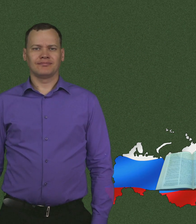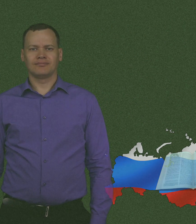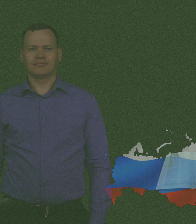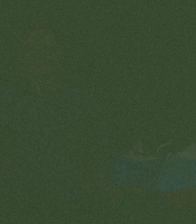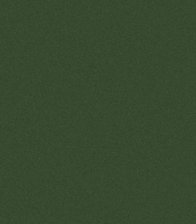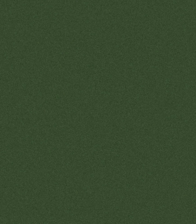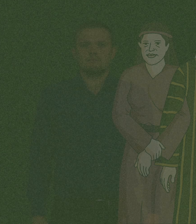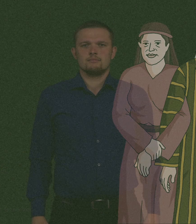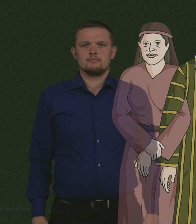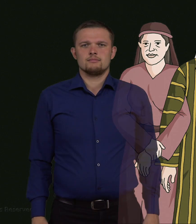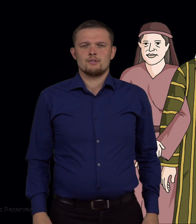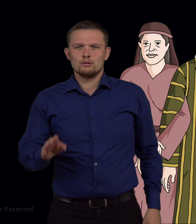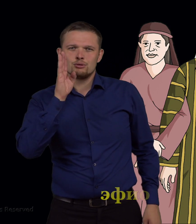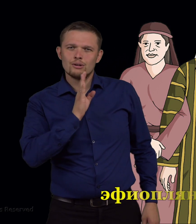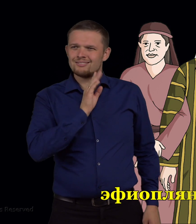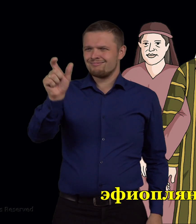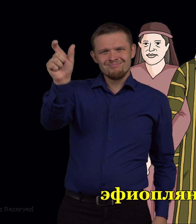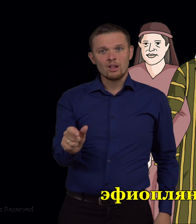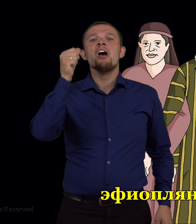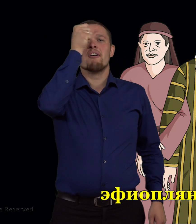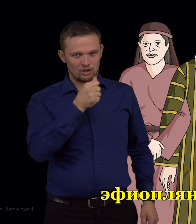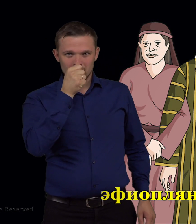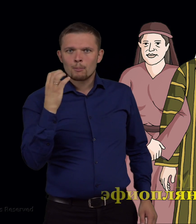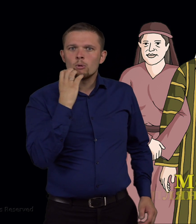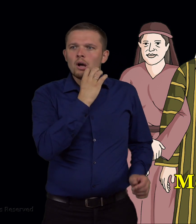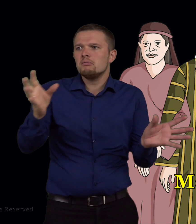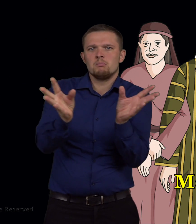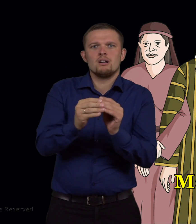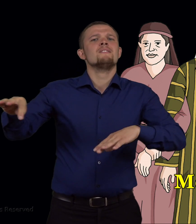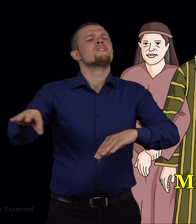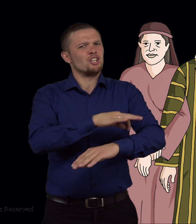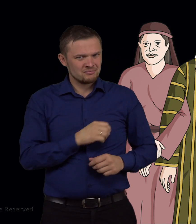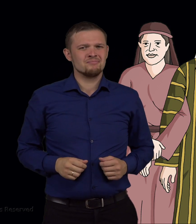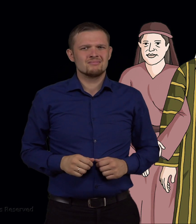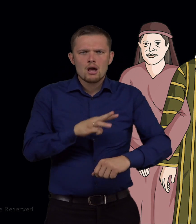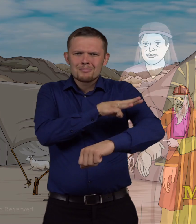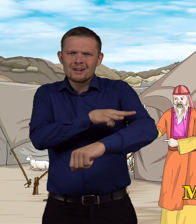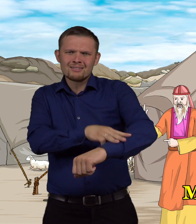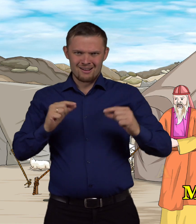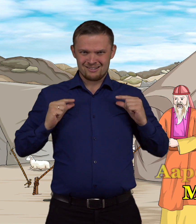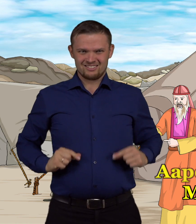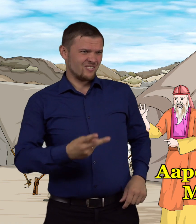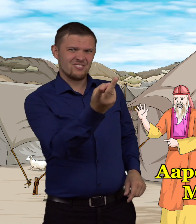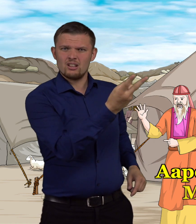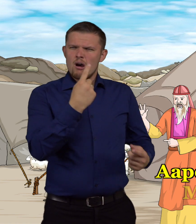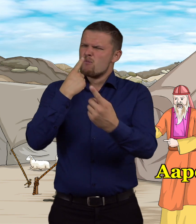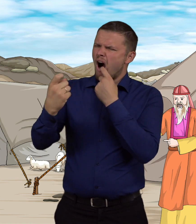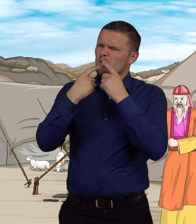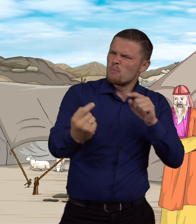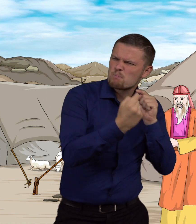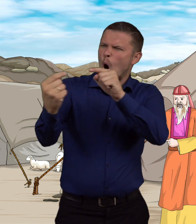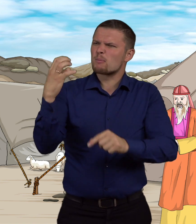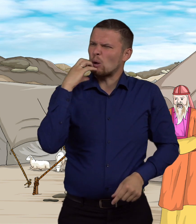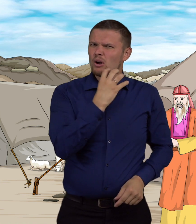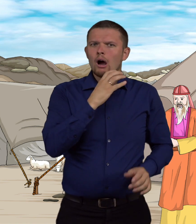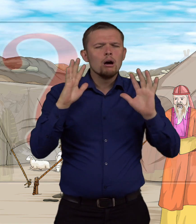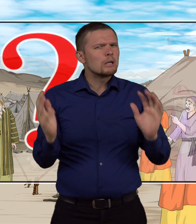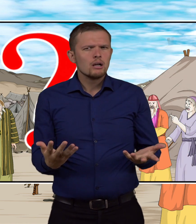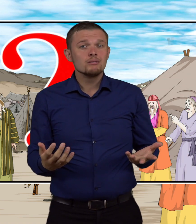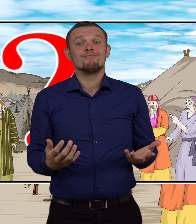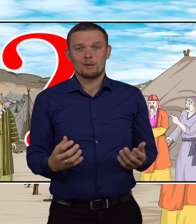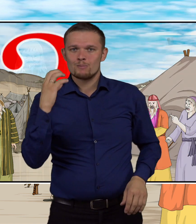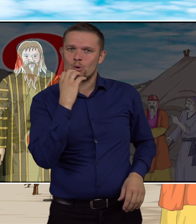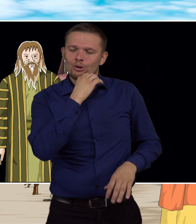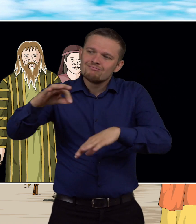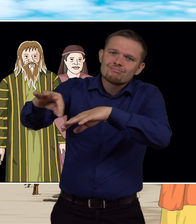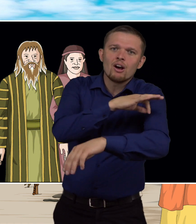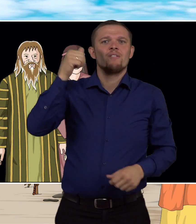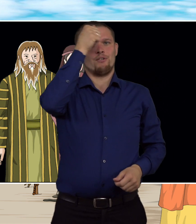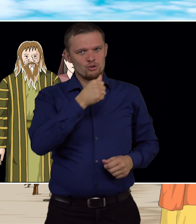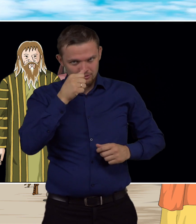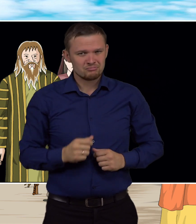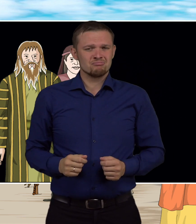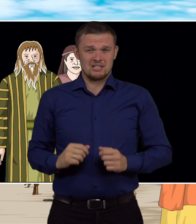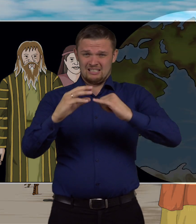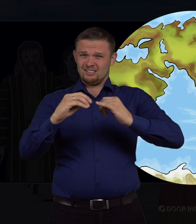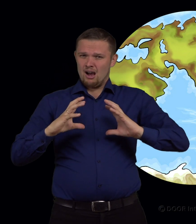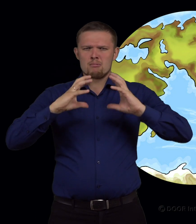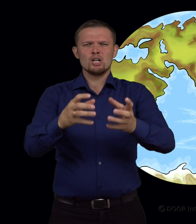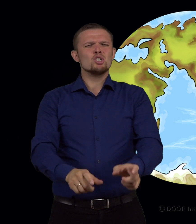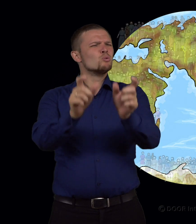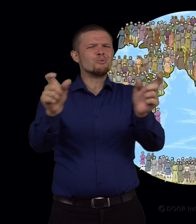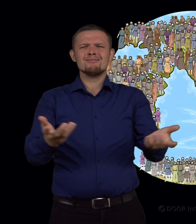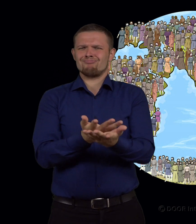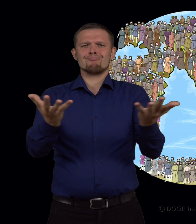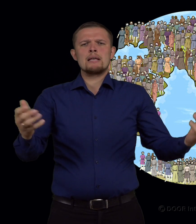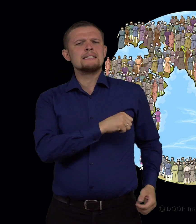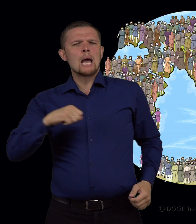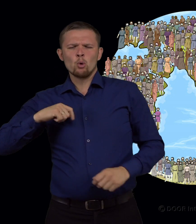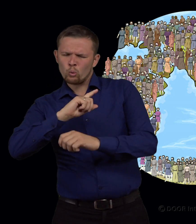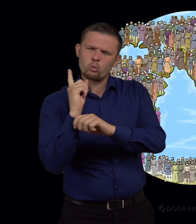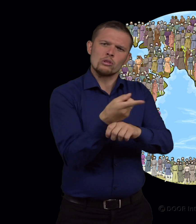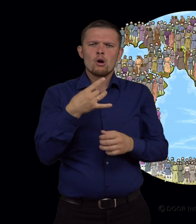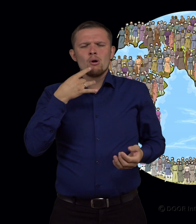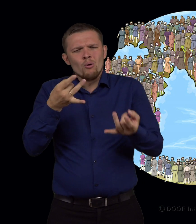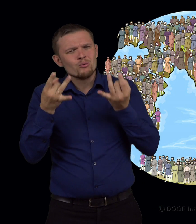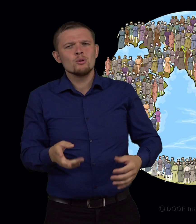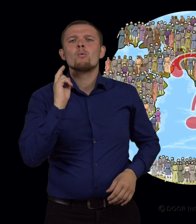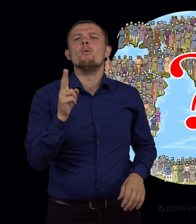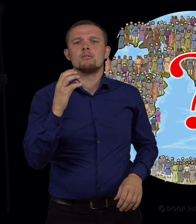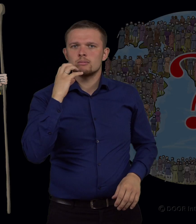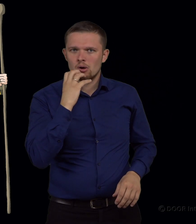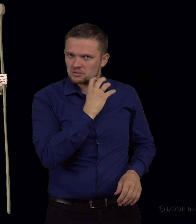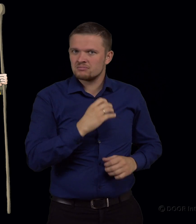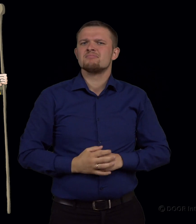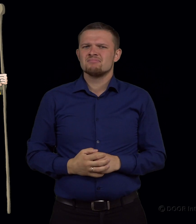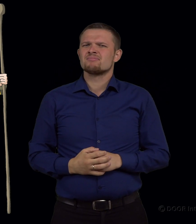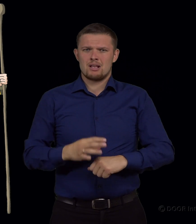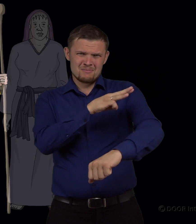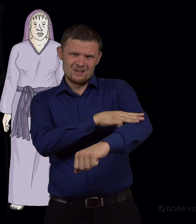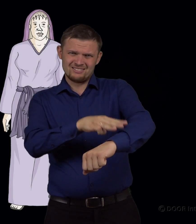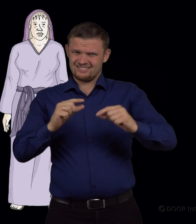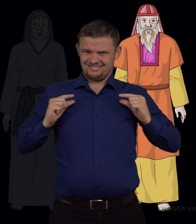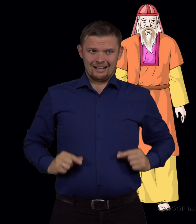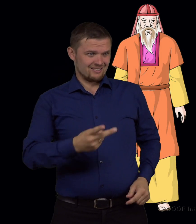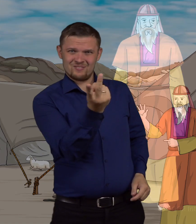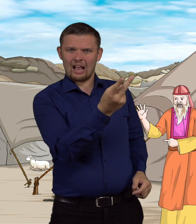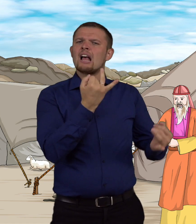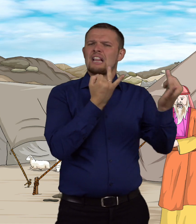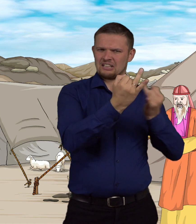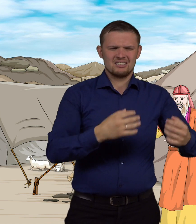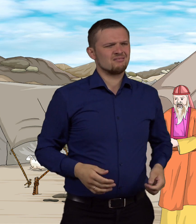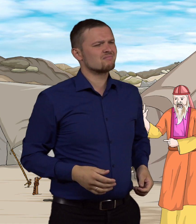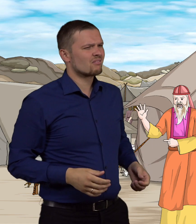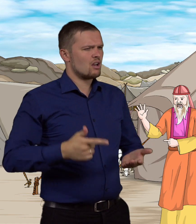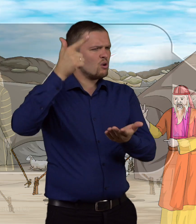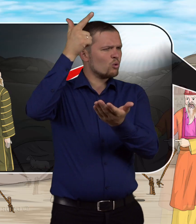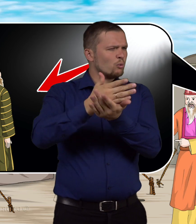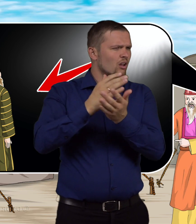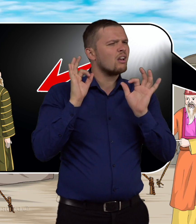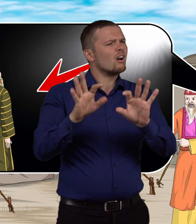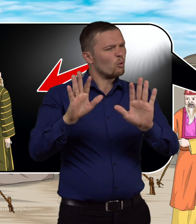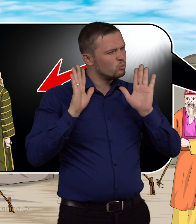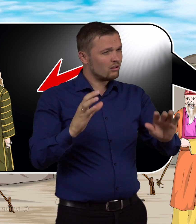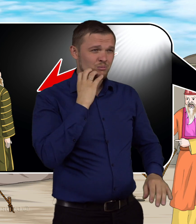Then Miriam and Aaron criticized Moses because of the Cushite woman he had married, for he had taken a Cushite wife.